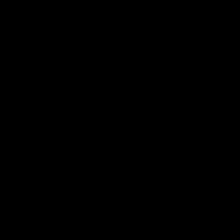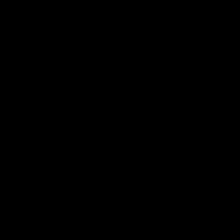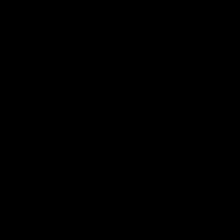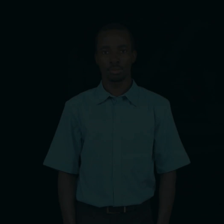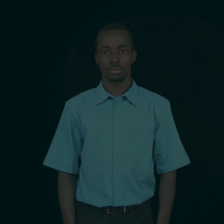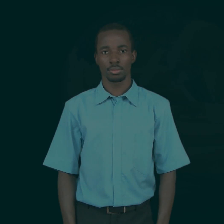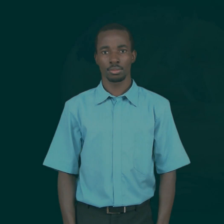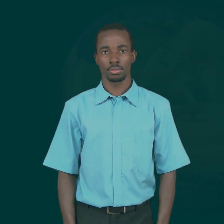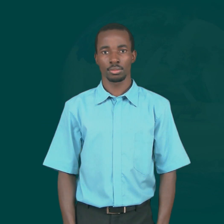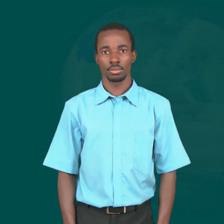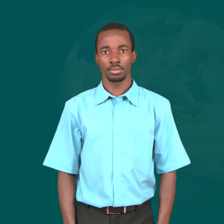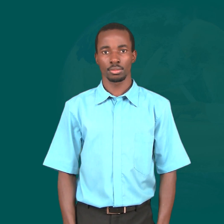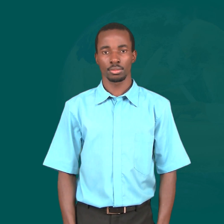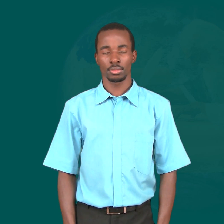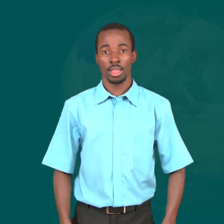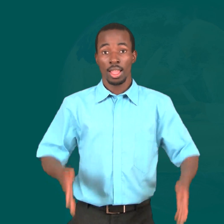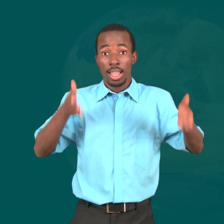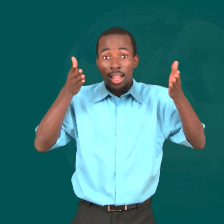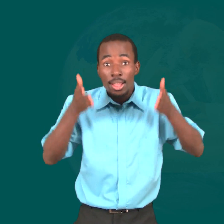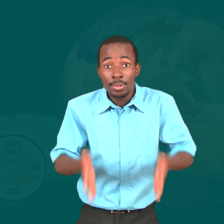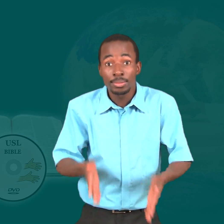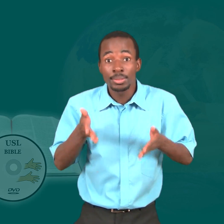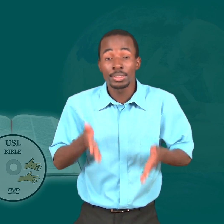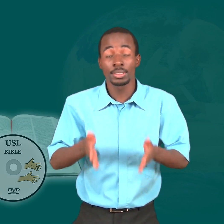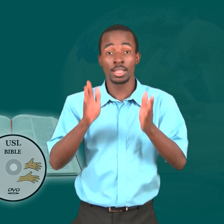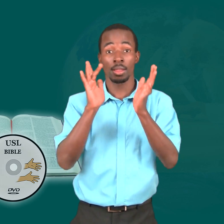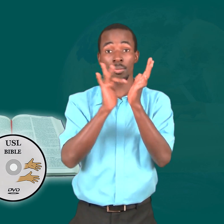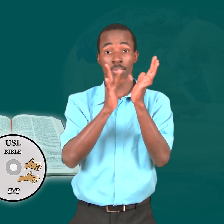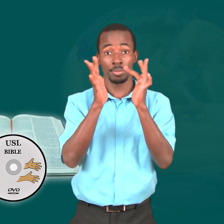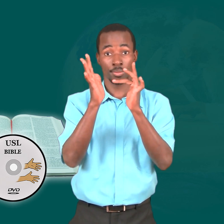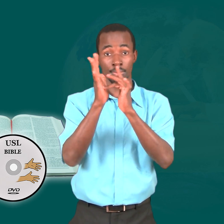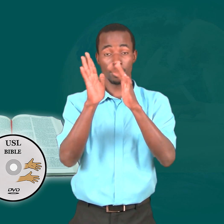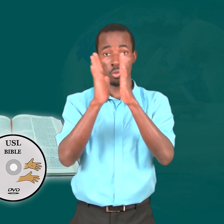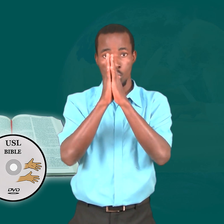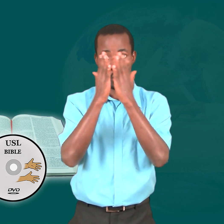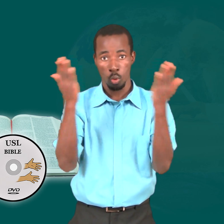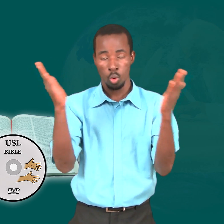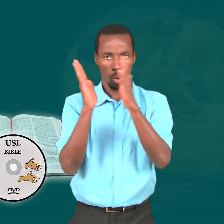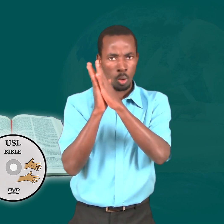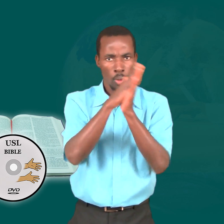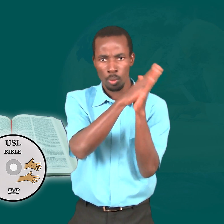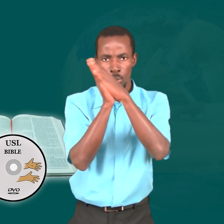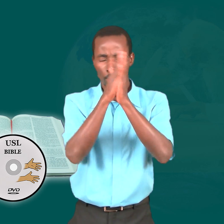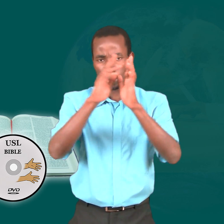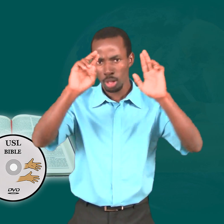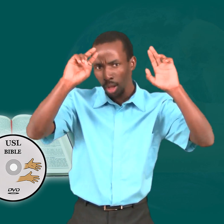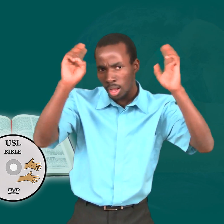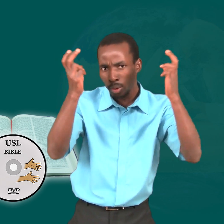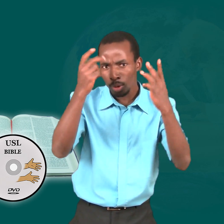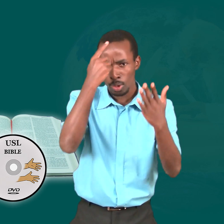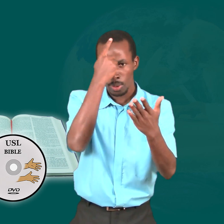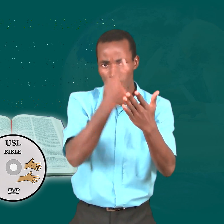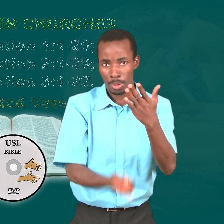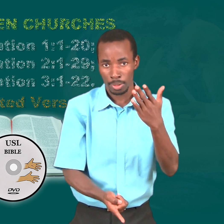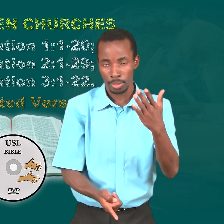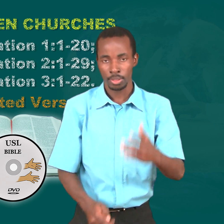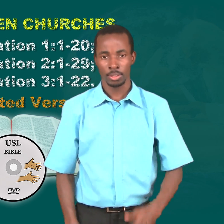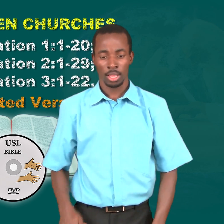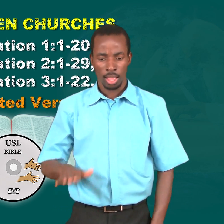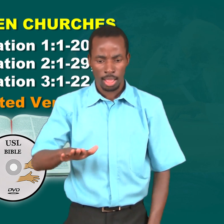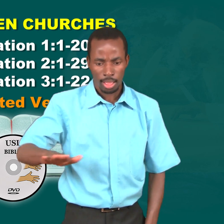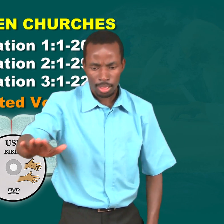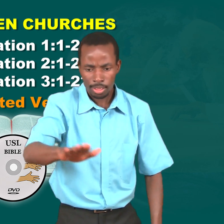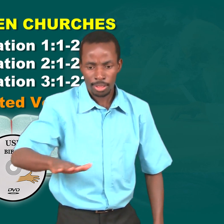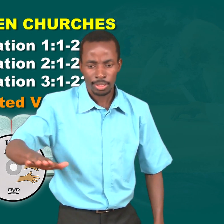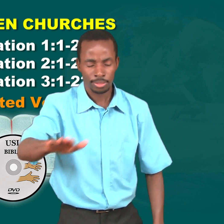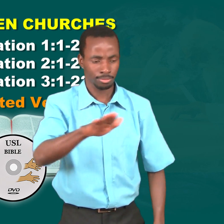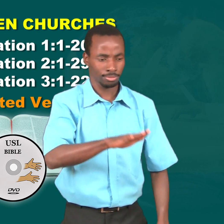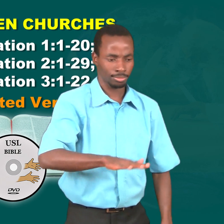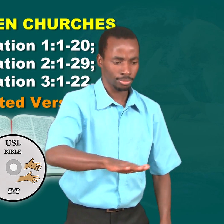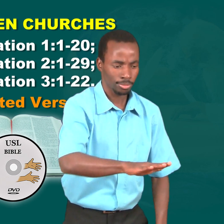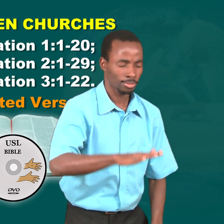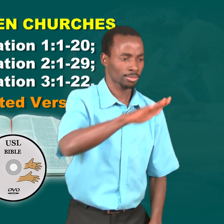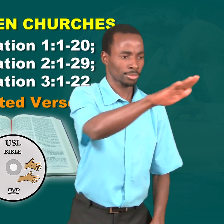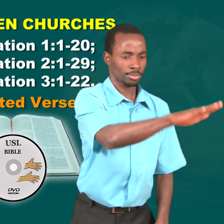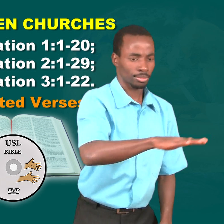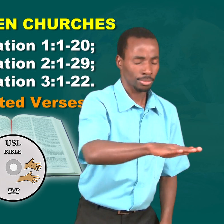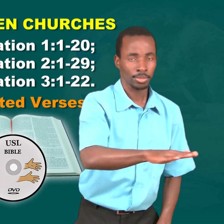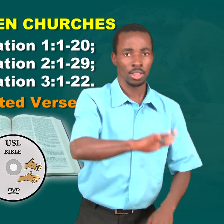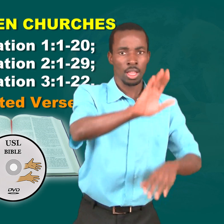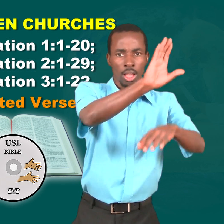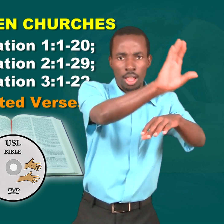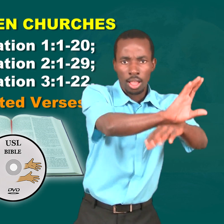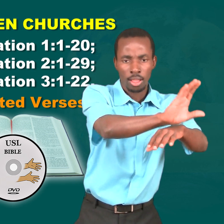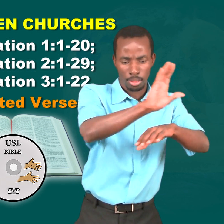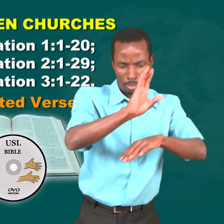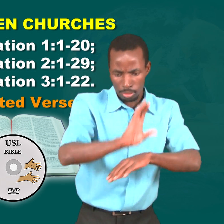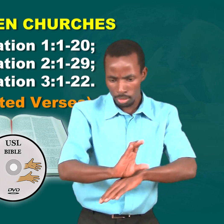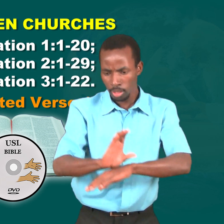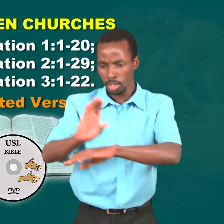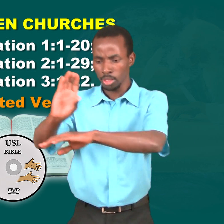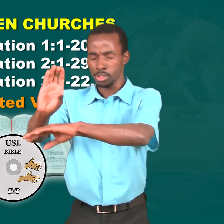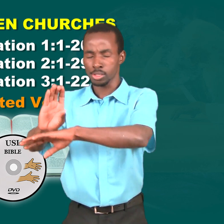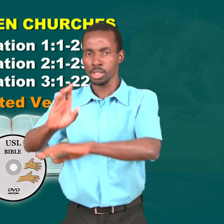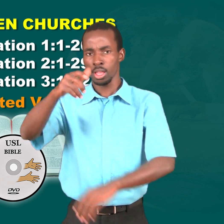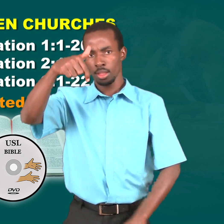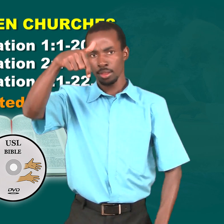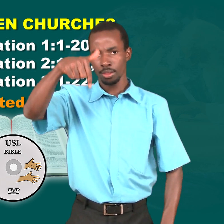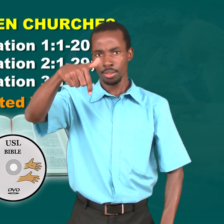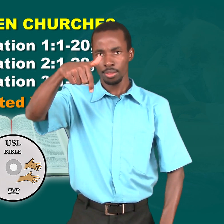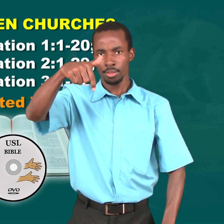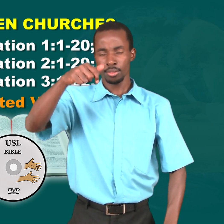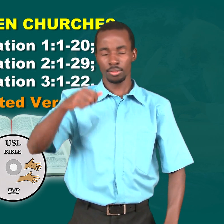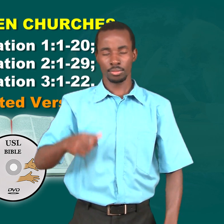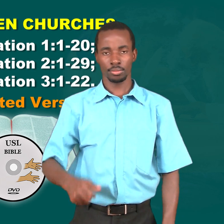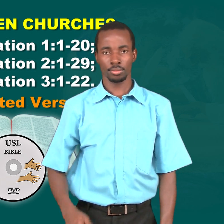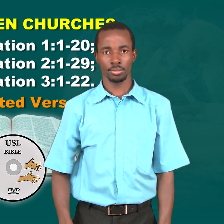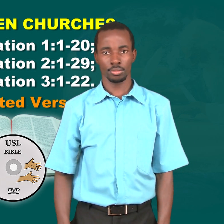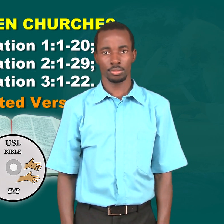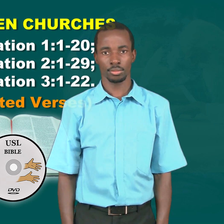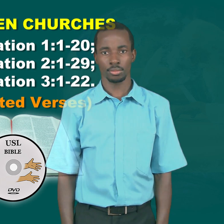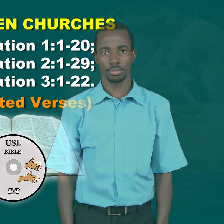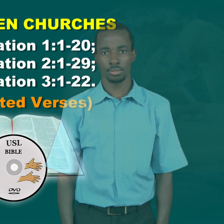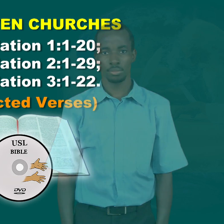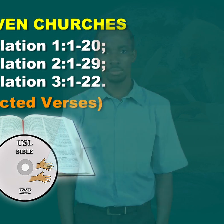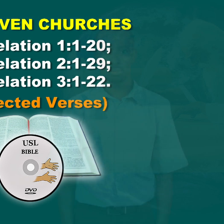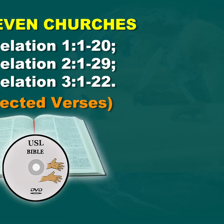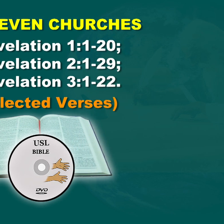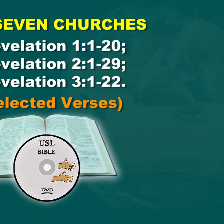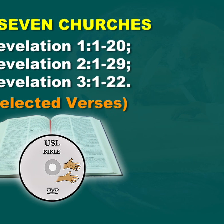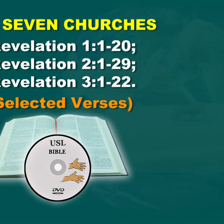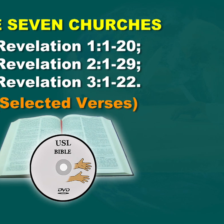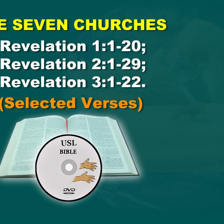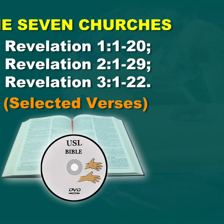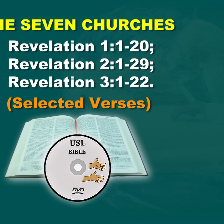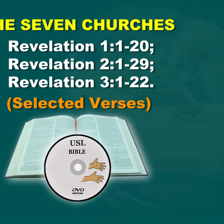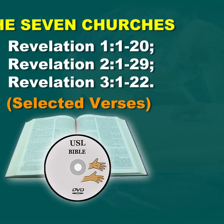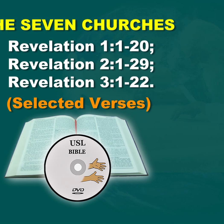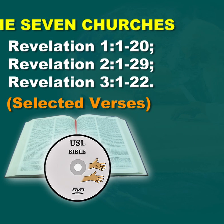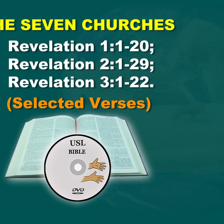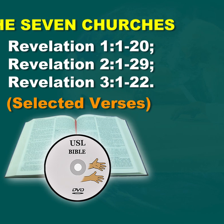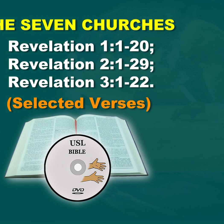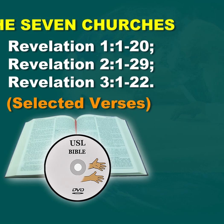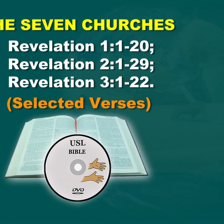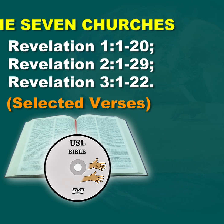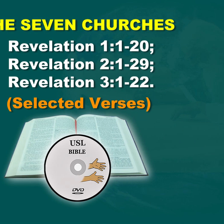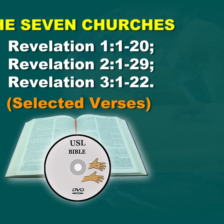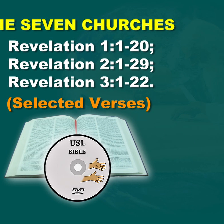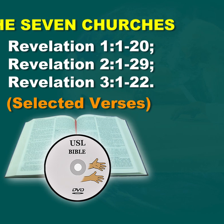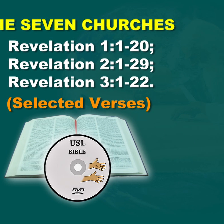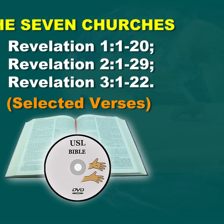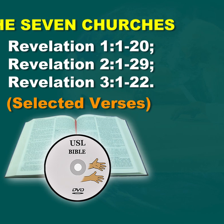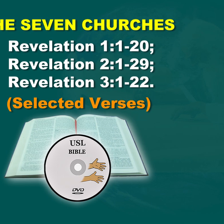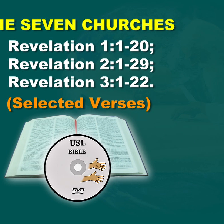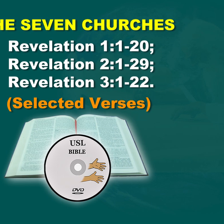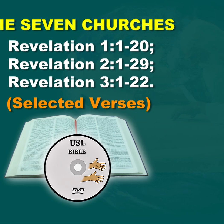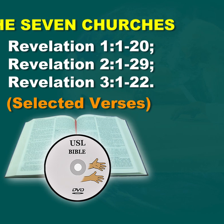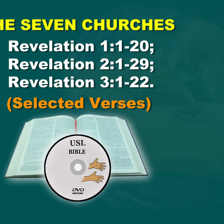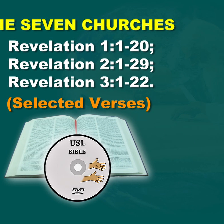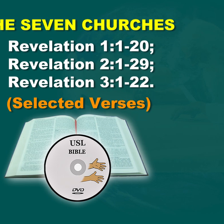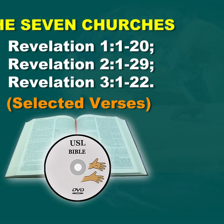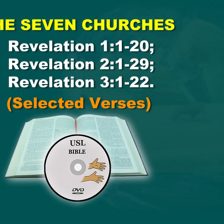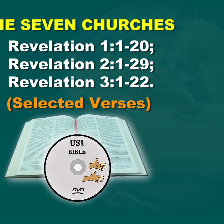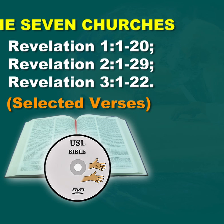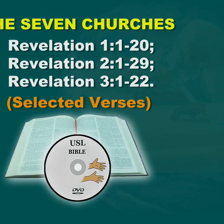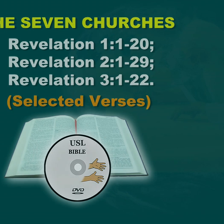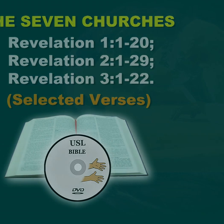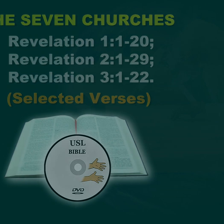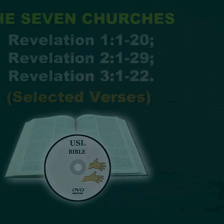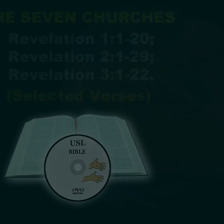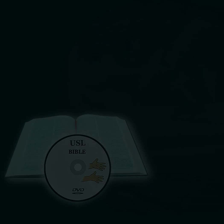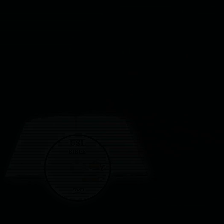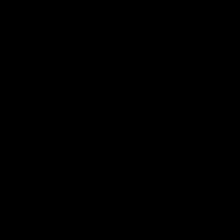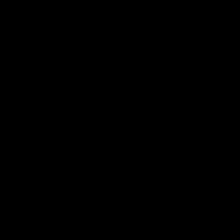The seven churches